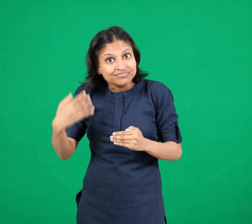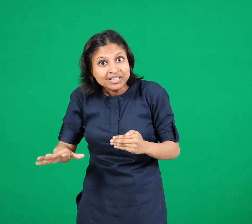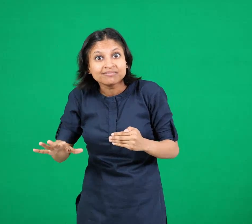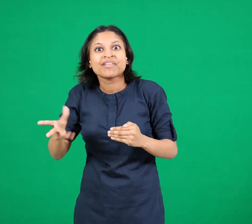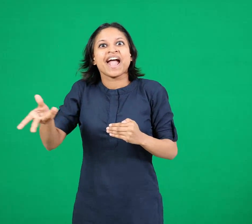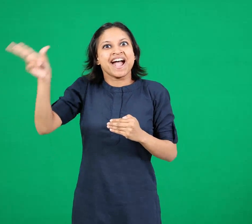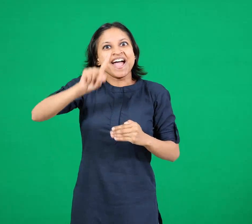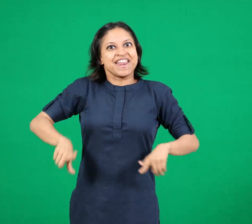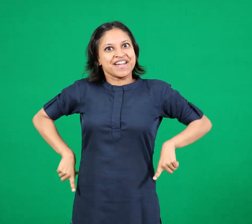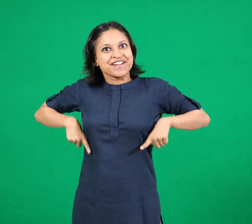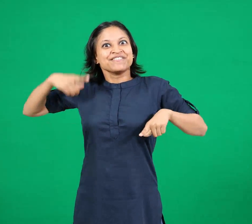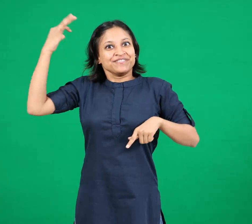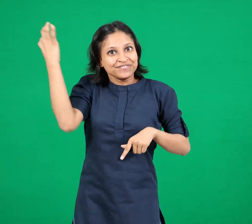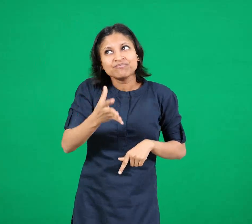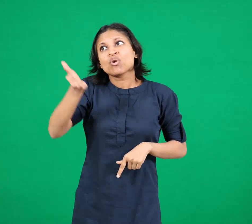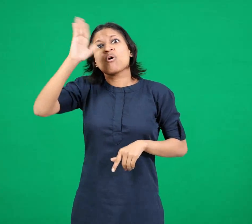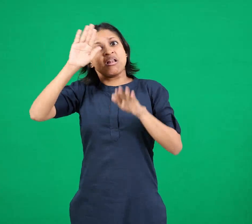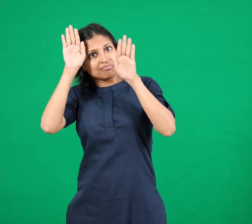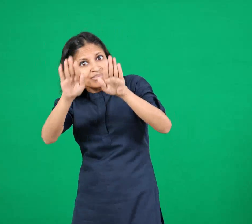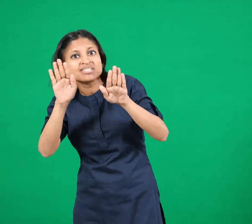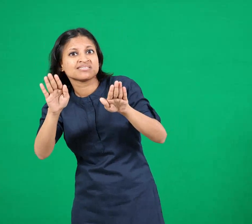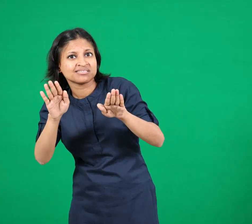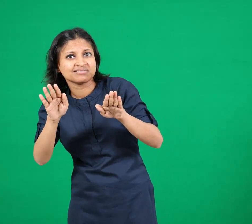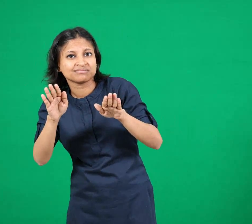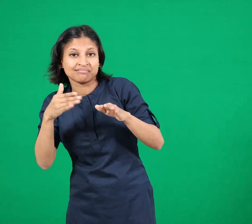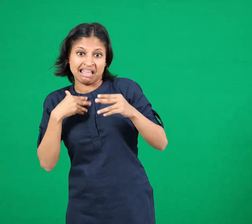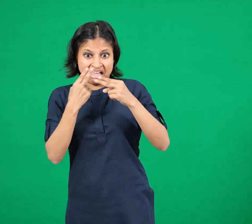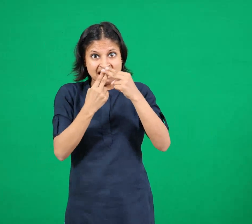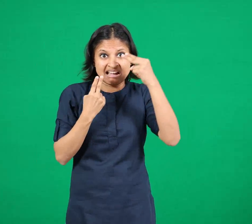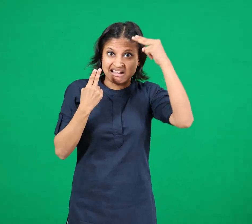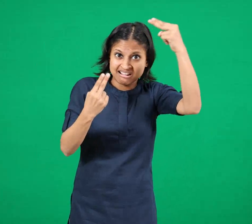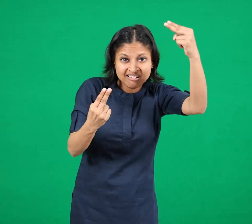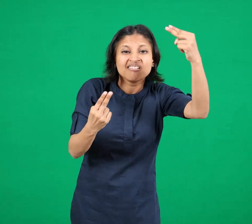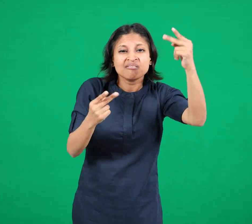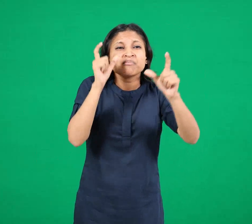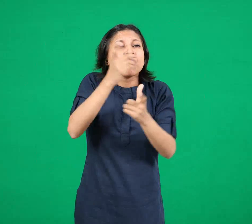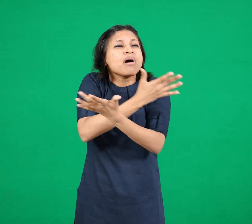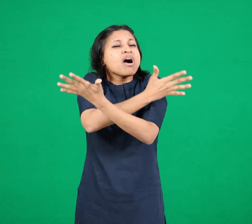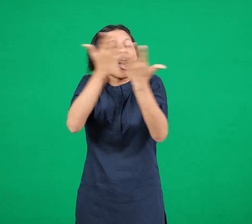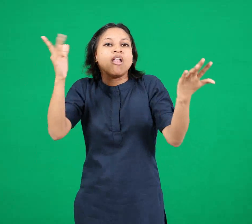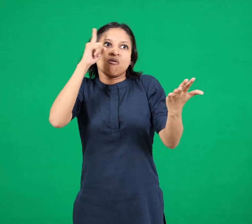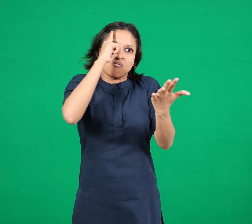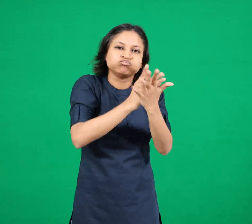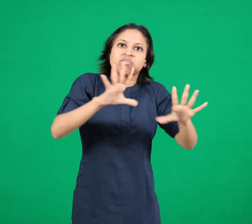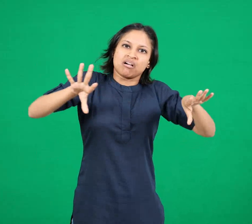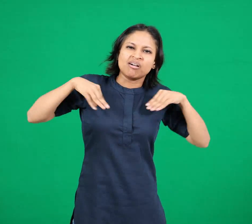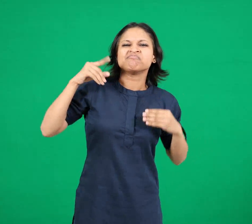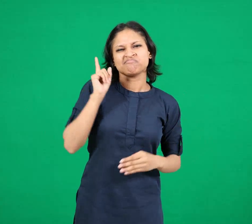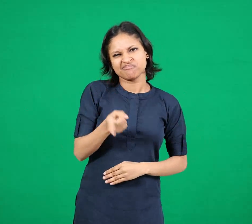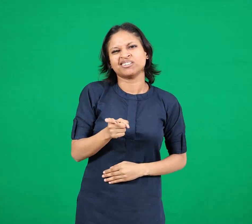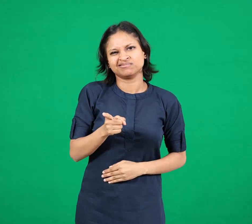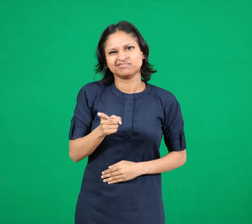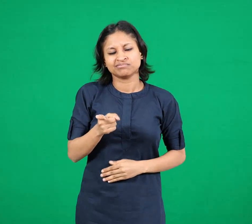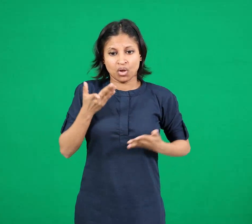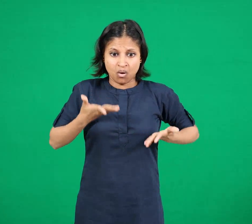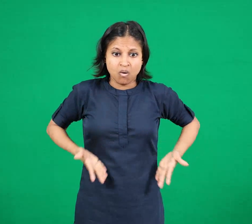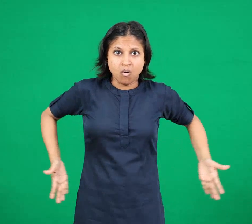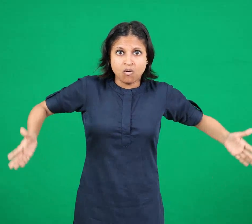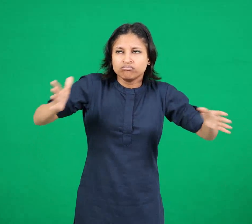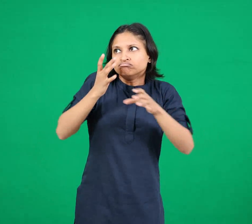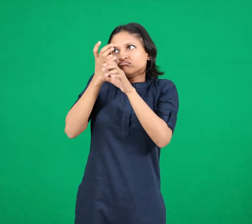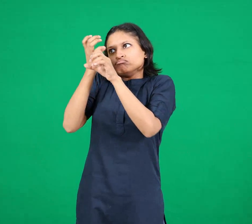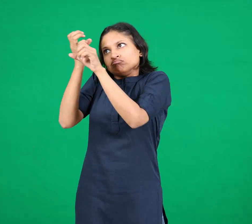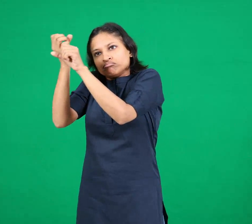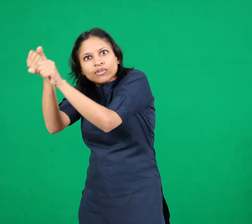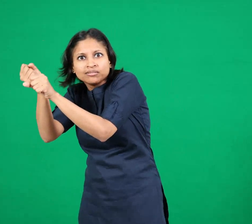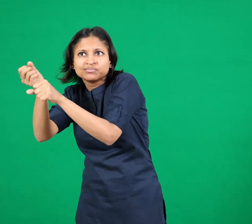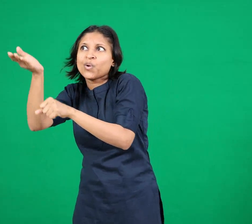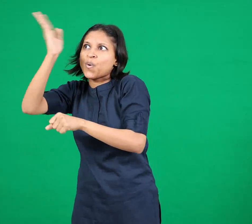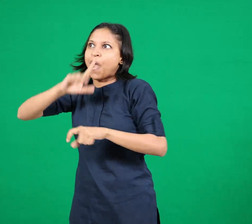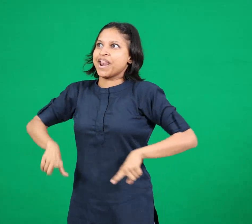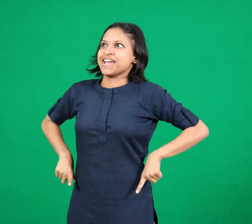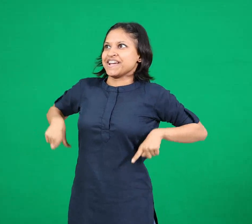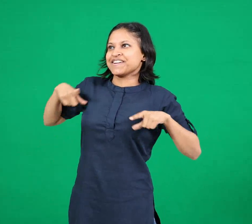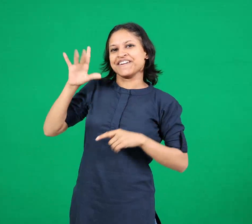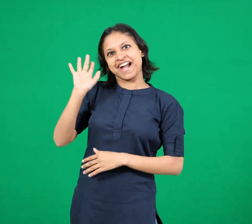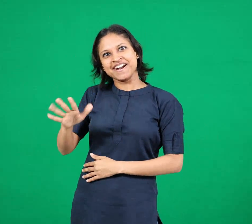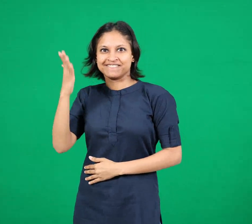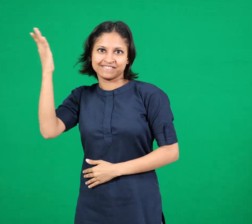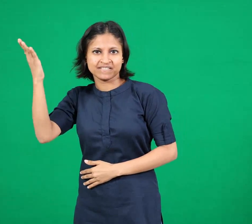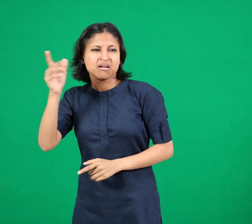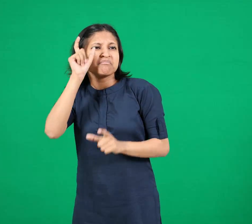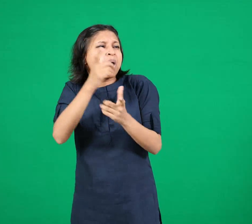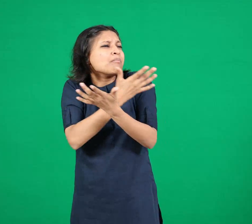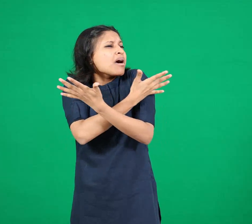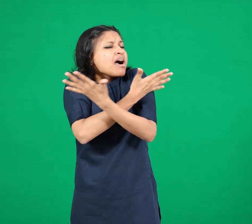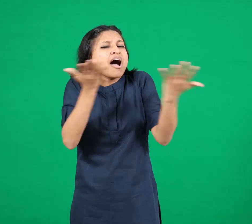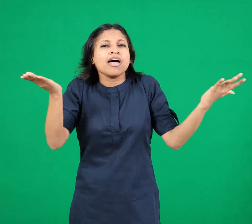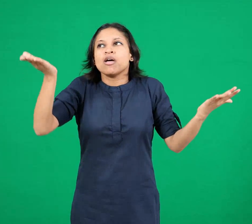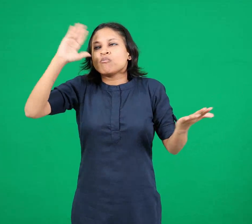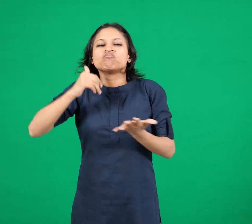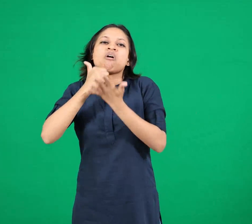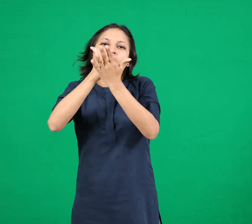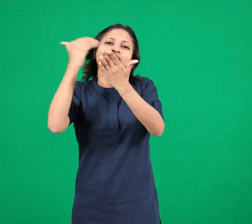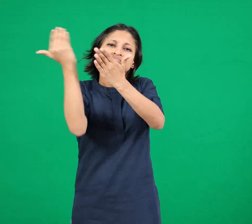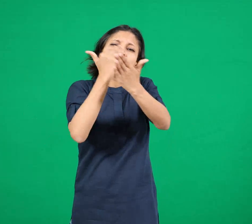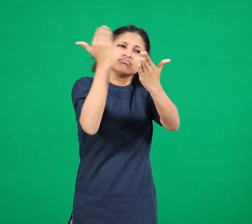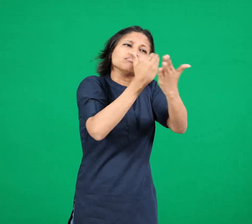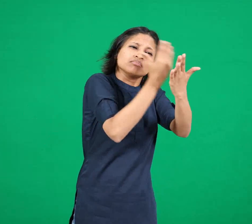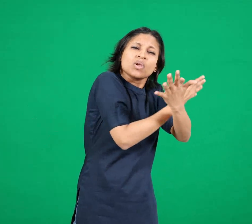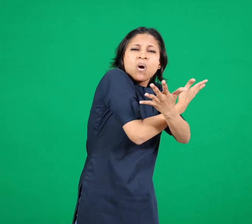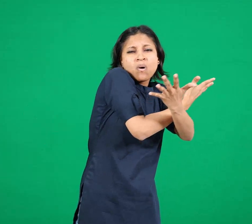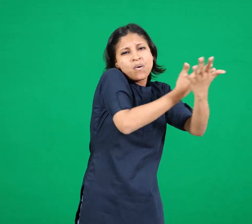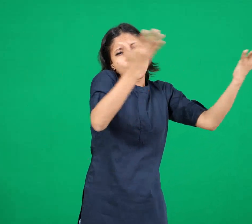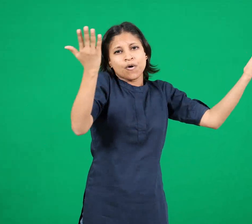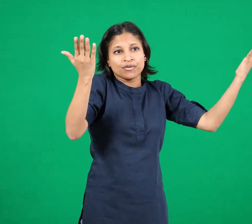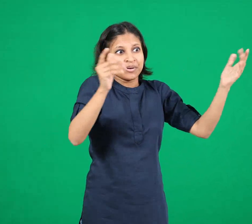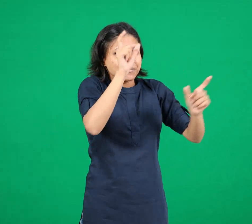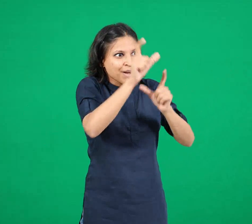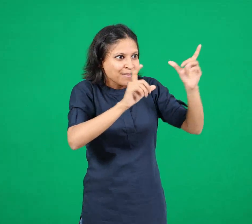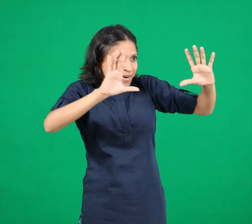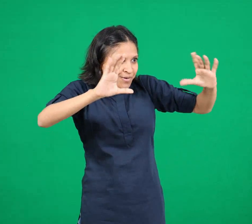This is a trustworthy saying, worthy of full acceptance.